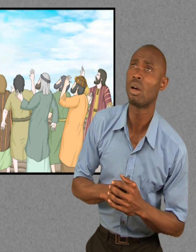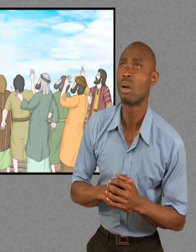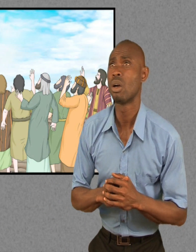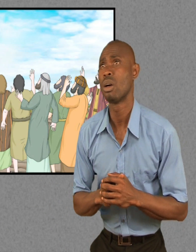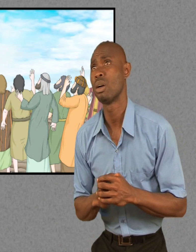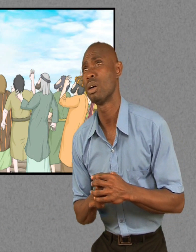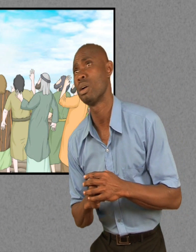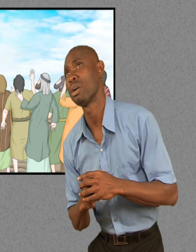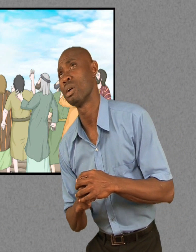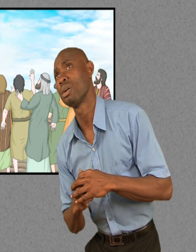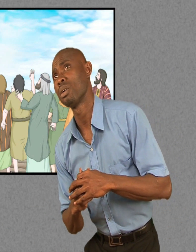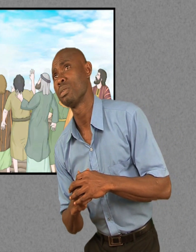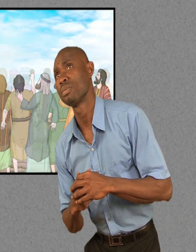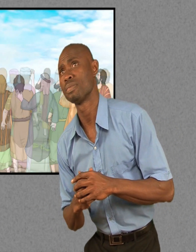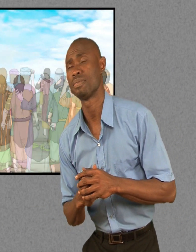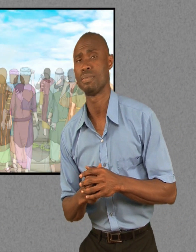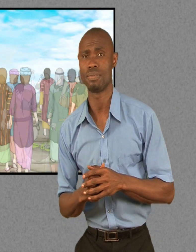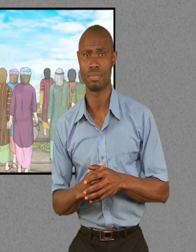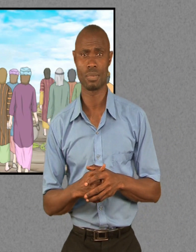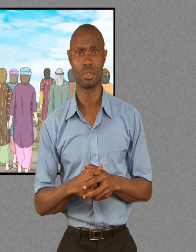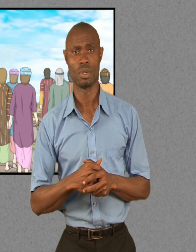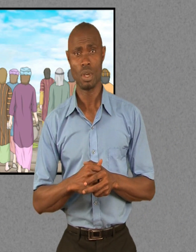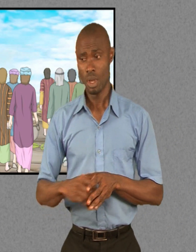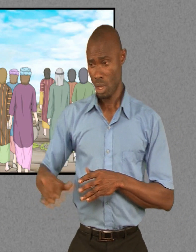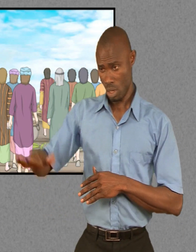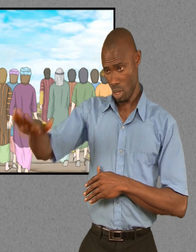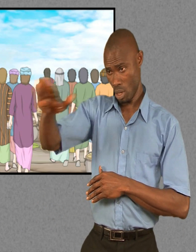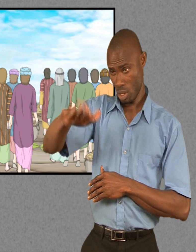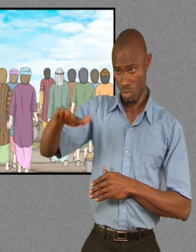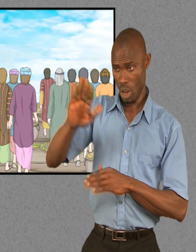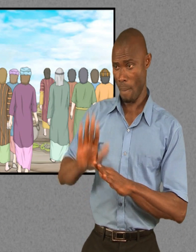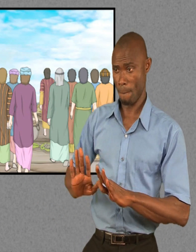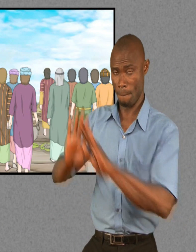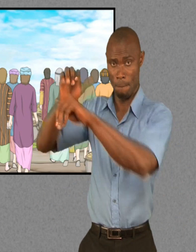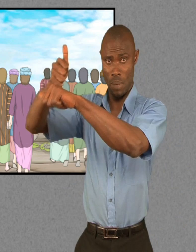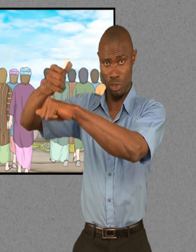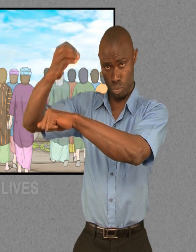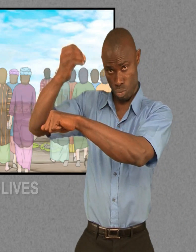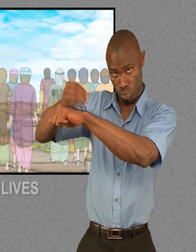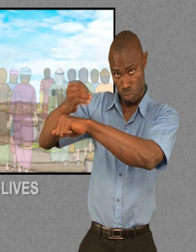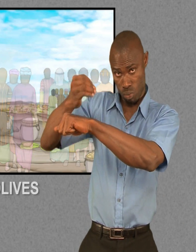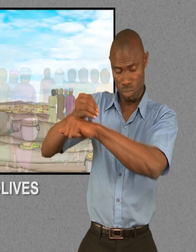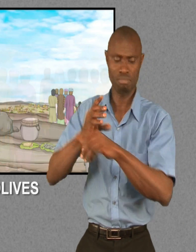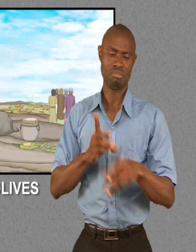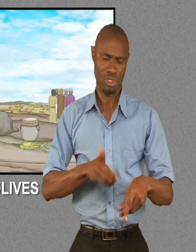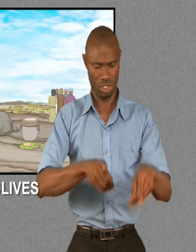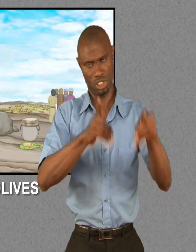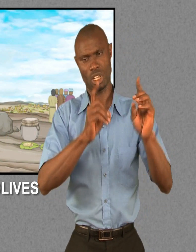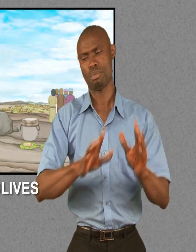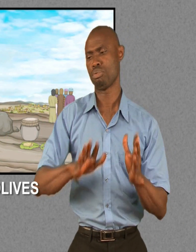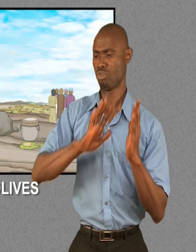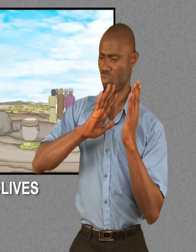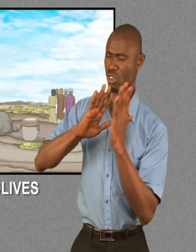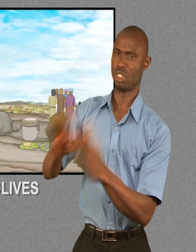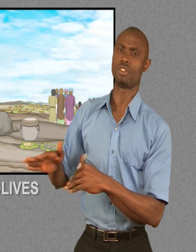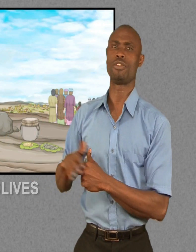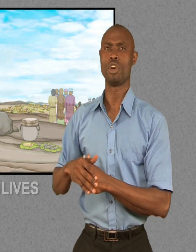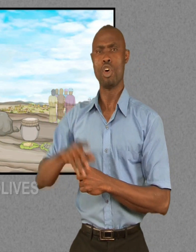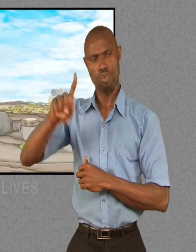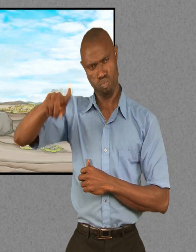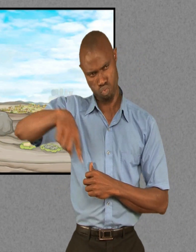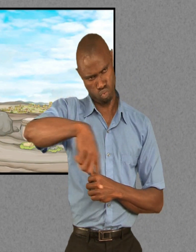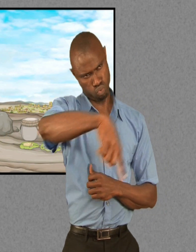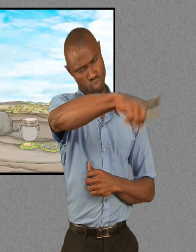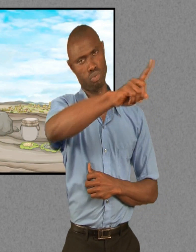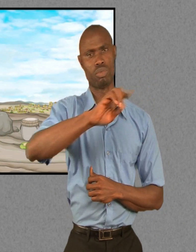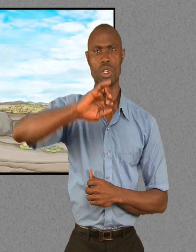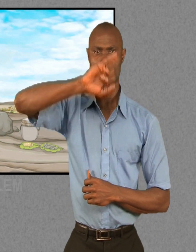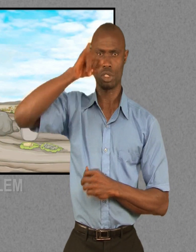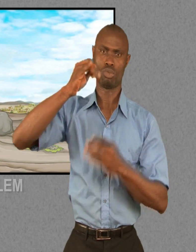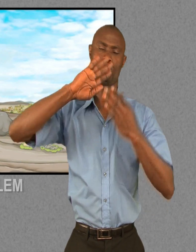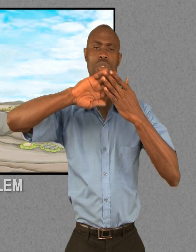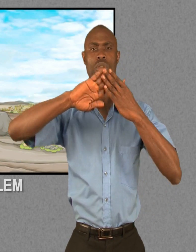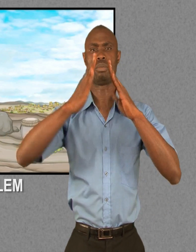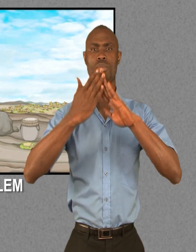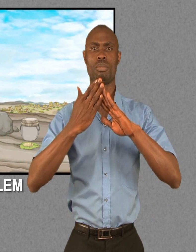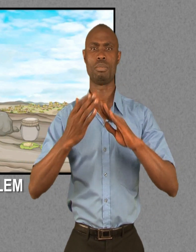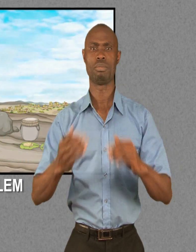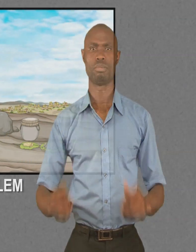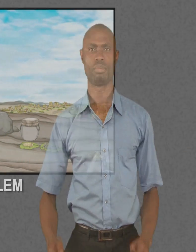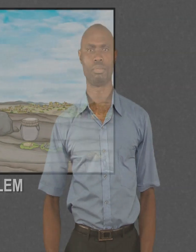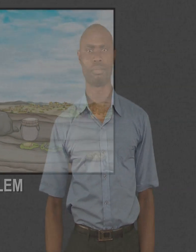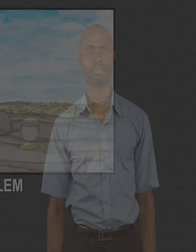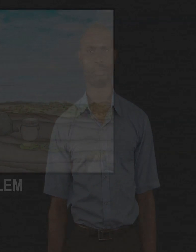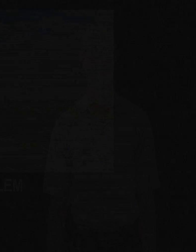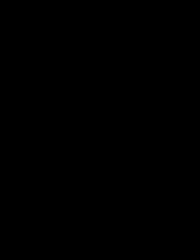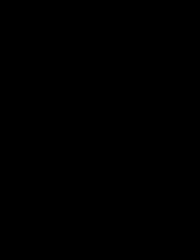Then they returned to Jerusalem from the Mount of Olives, which is near the city, a Sabbath day’s journey away.